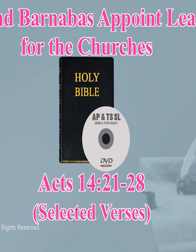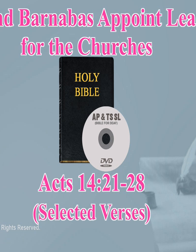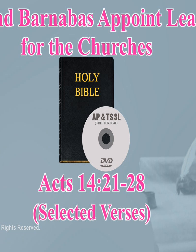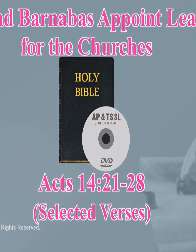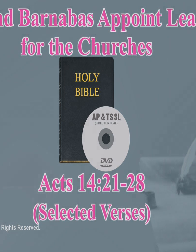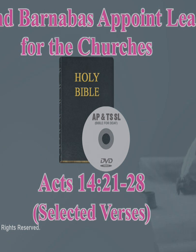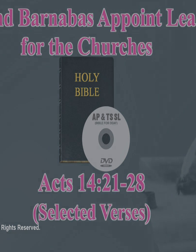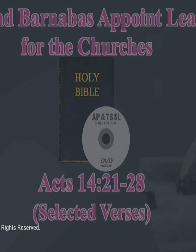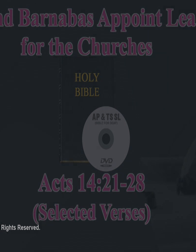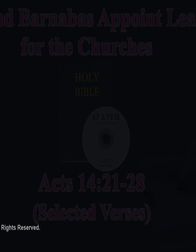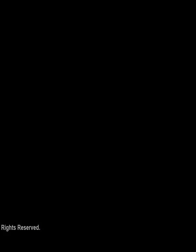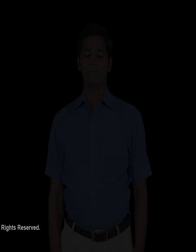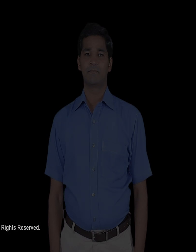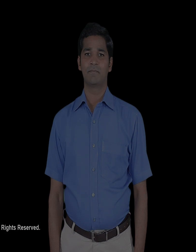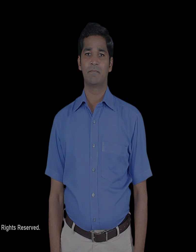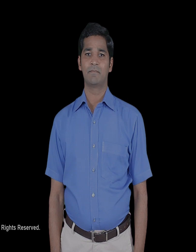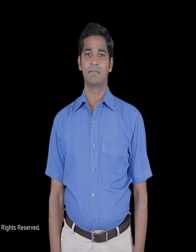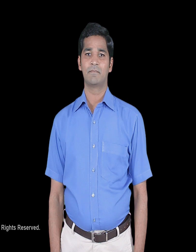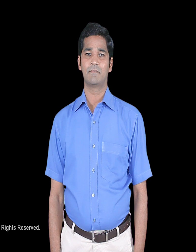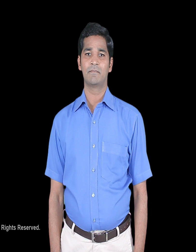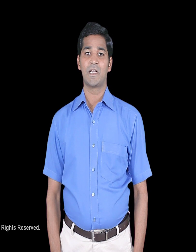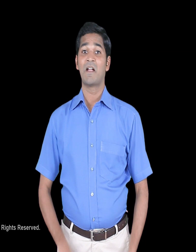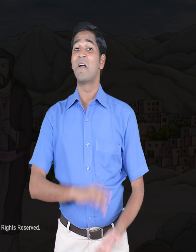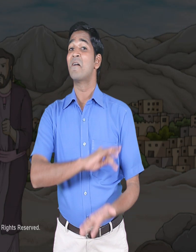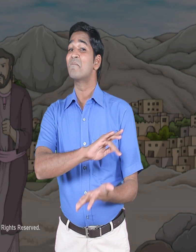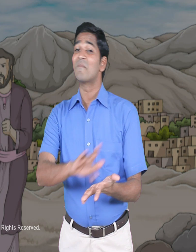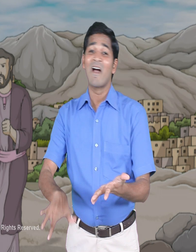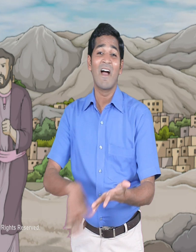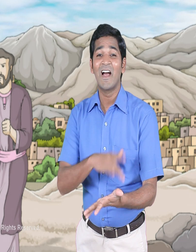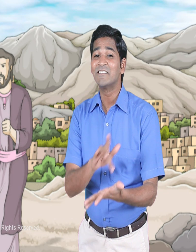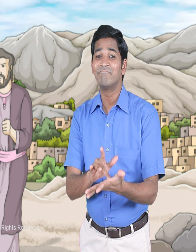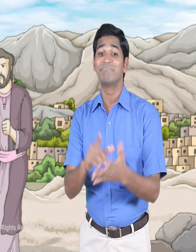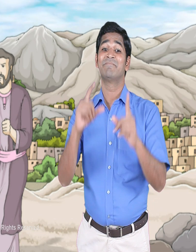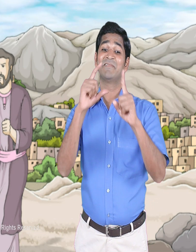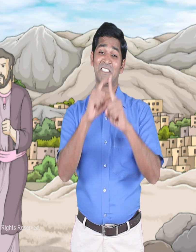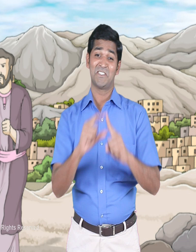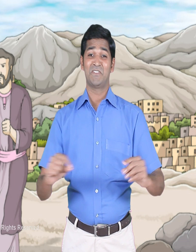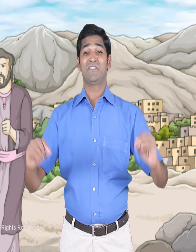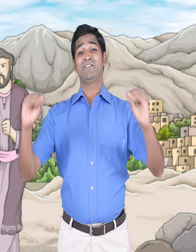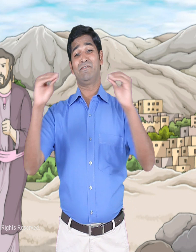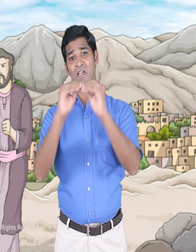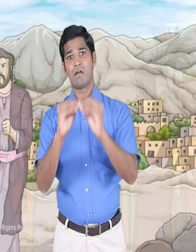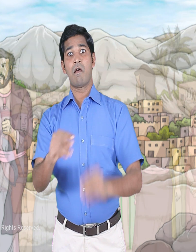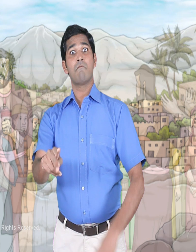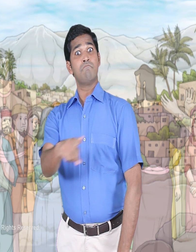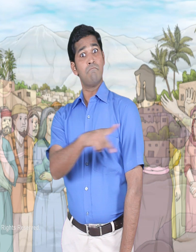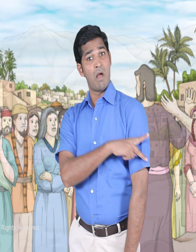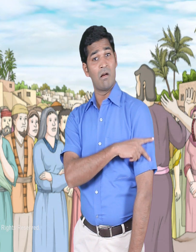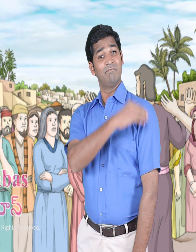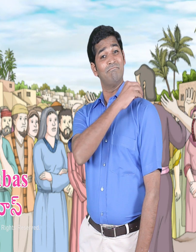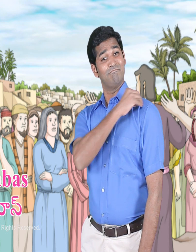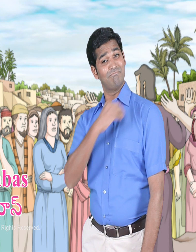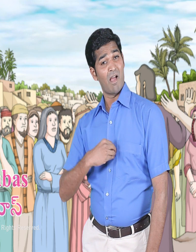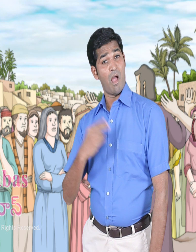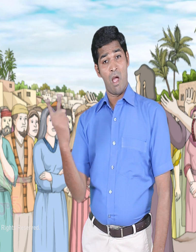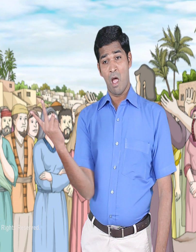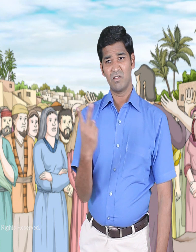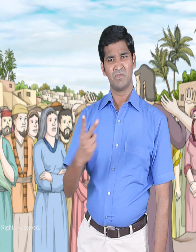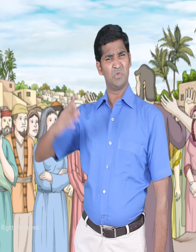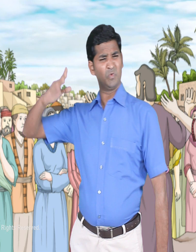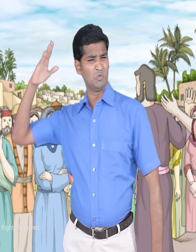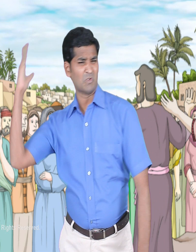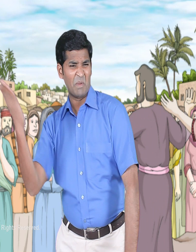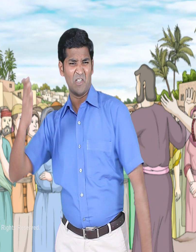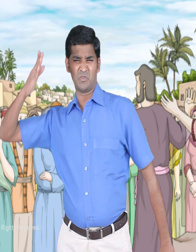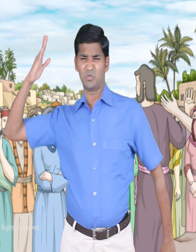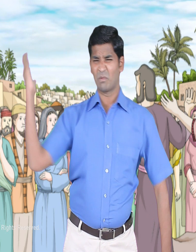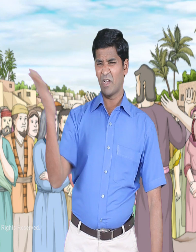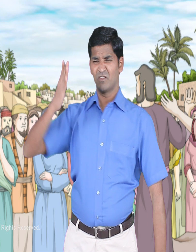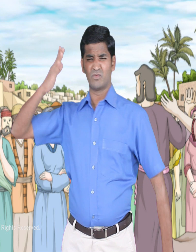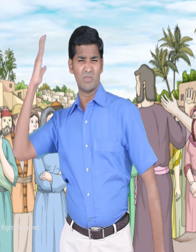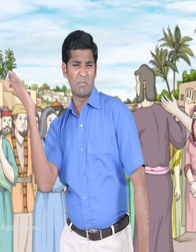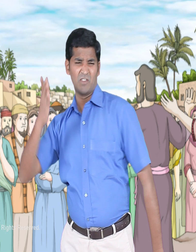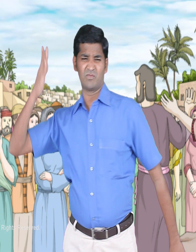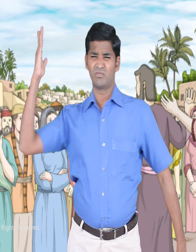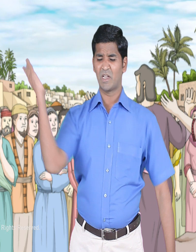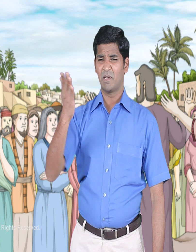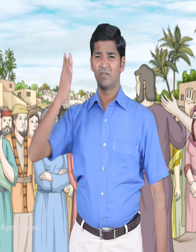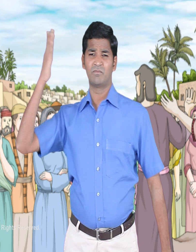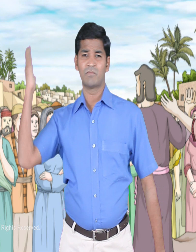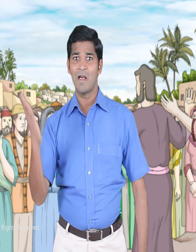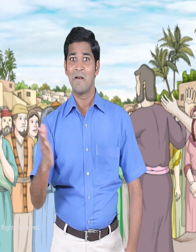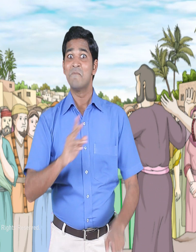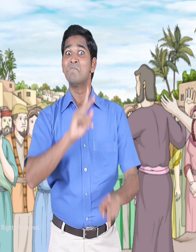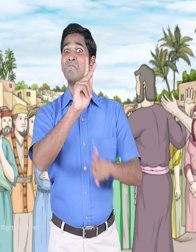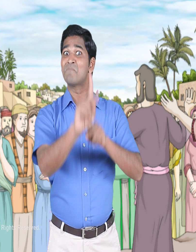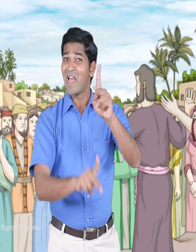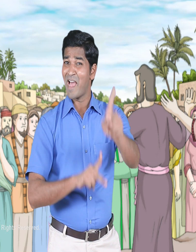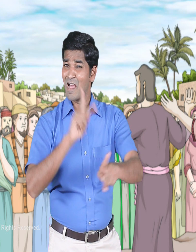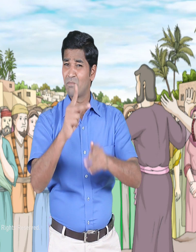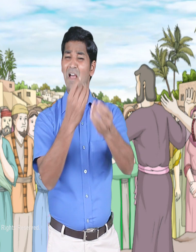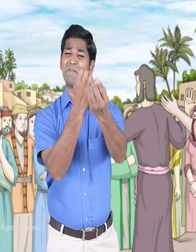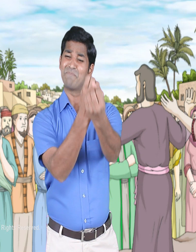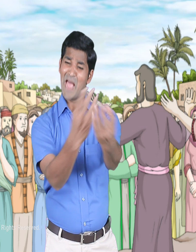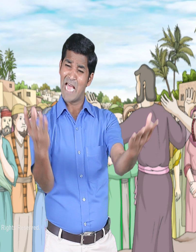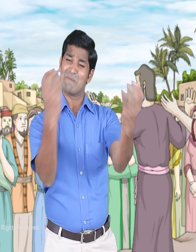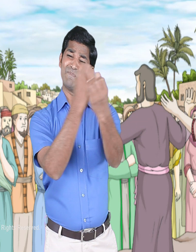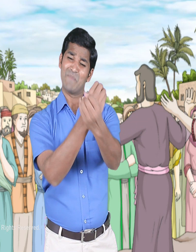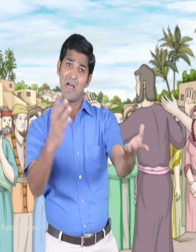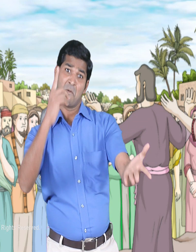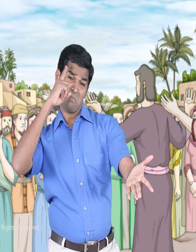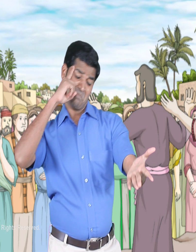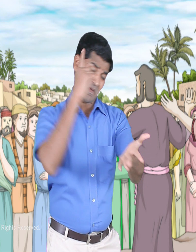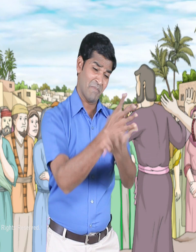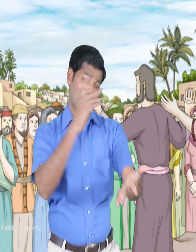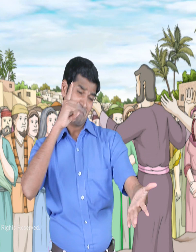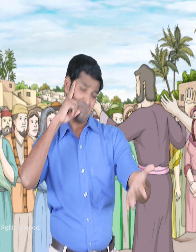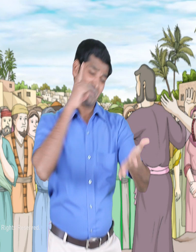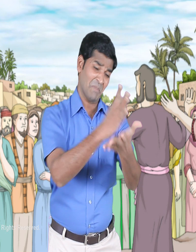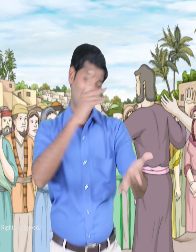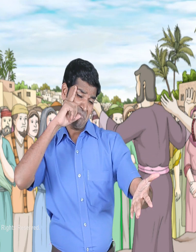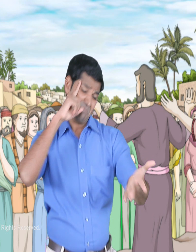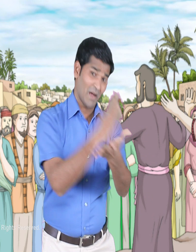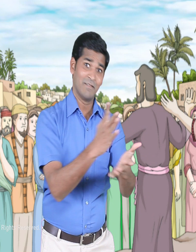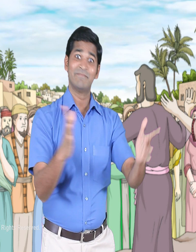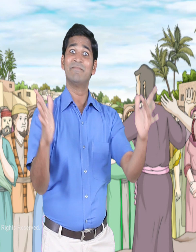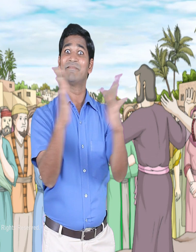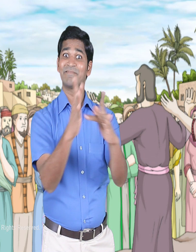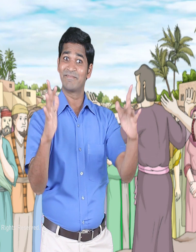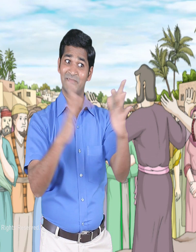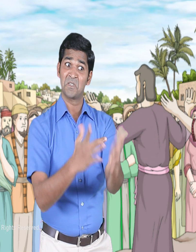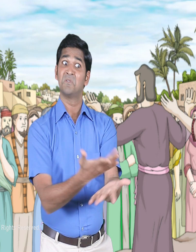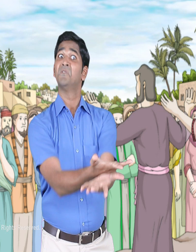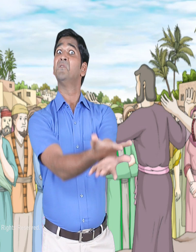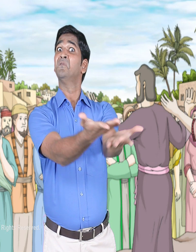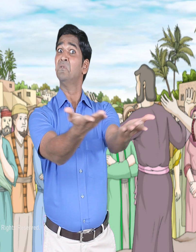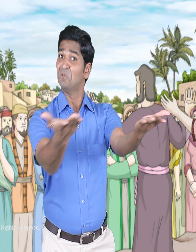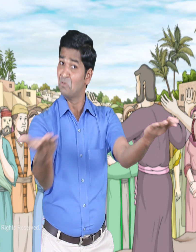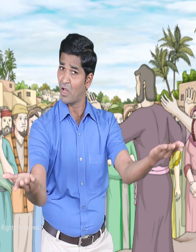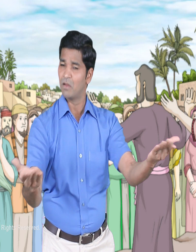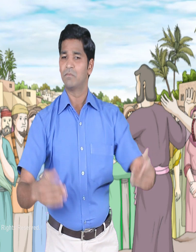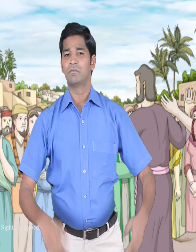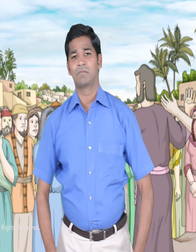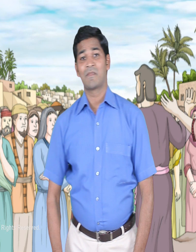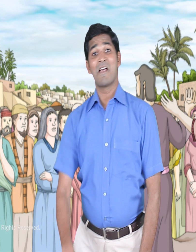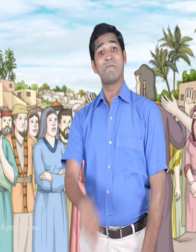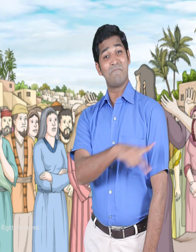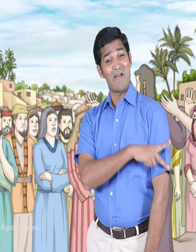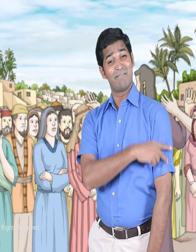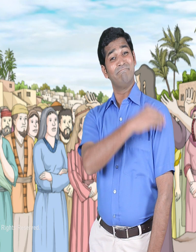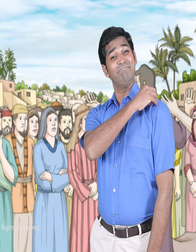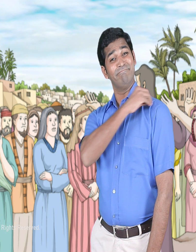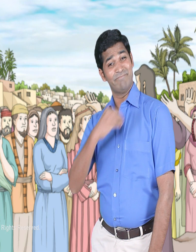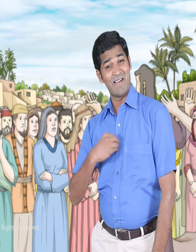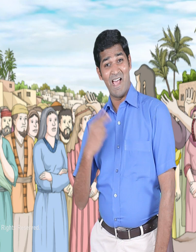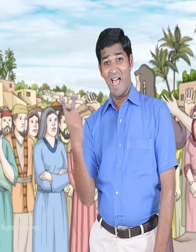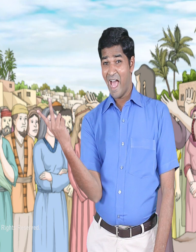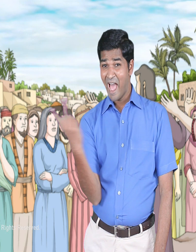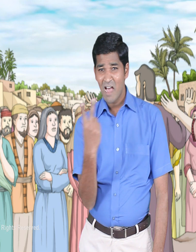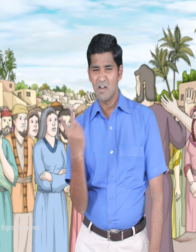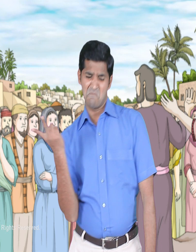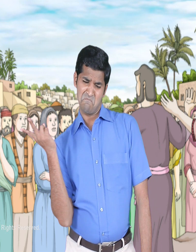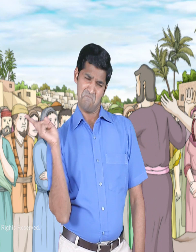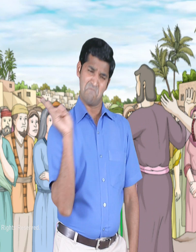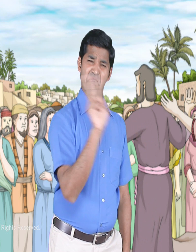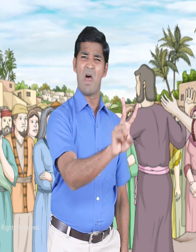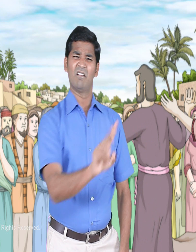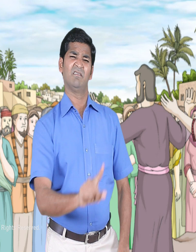They preached the gospel to that city and made many disciples.